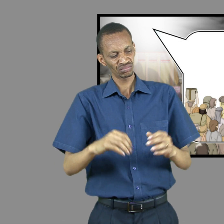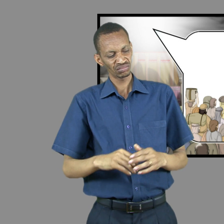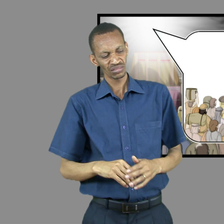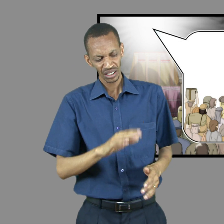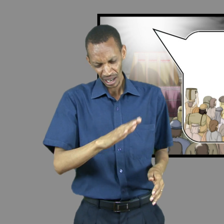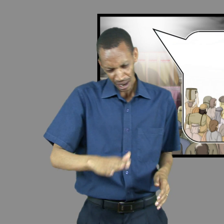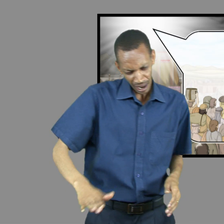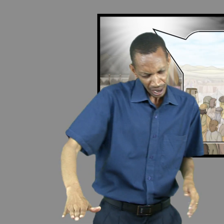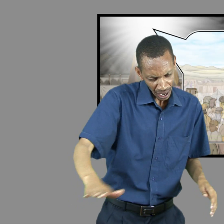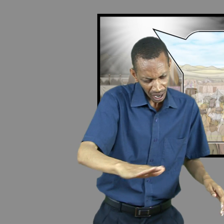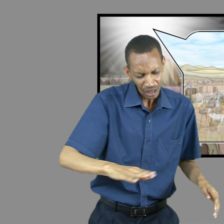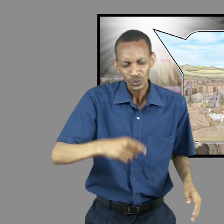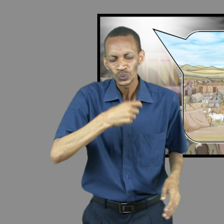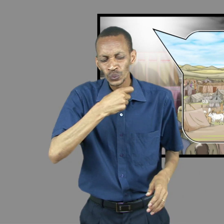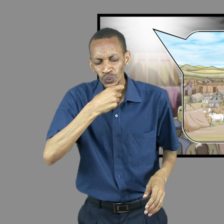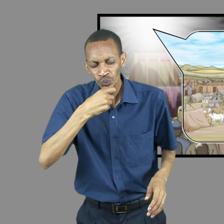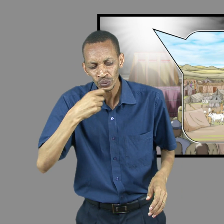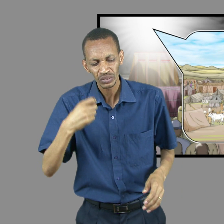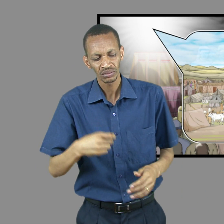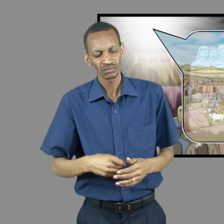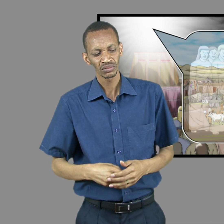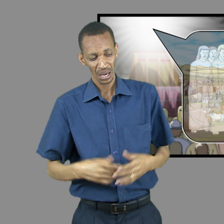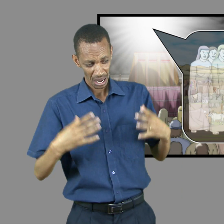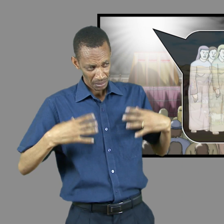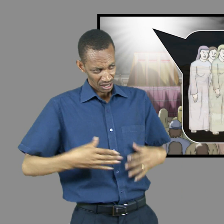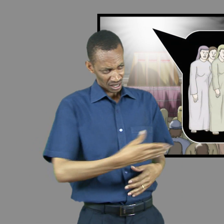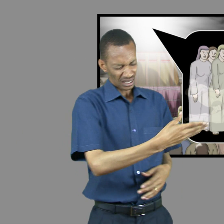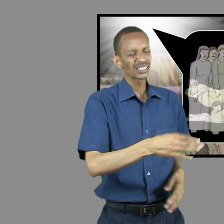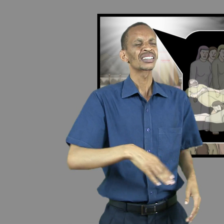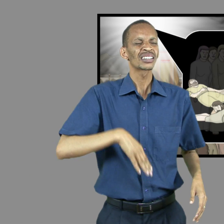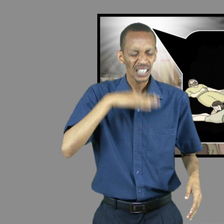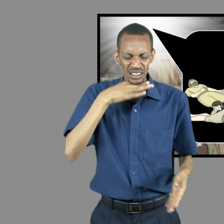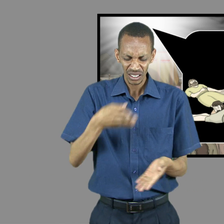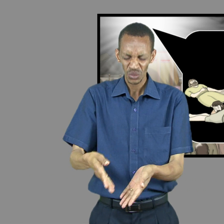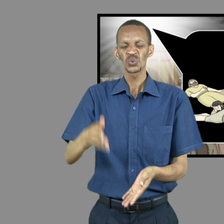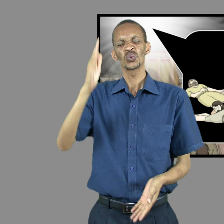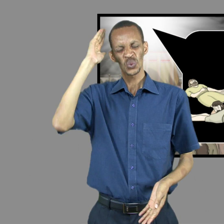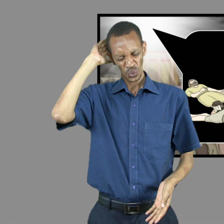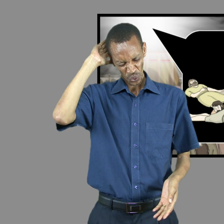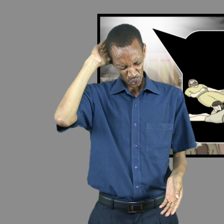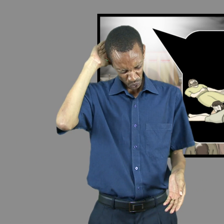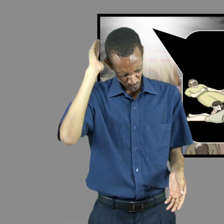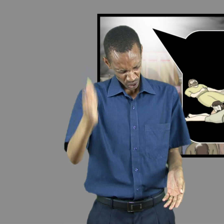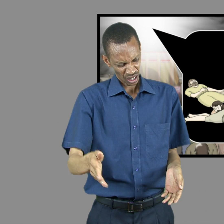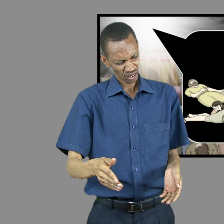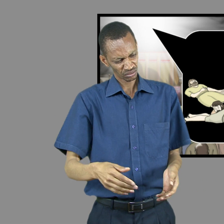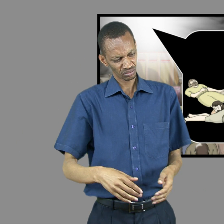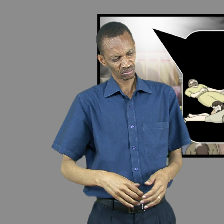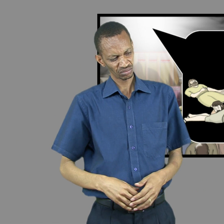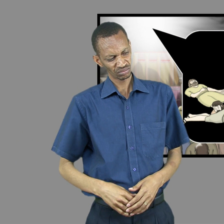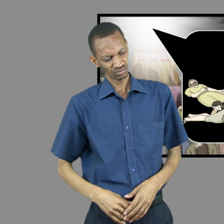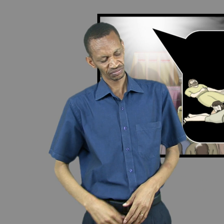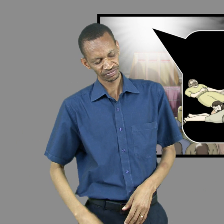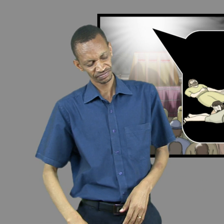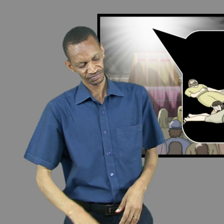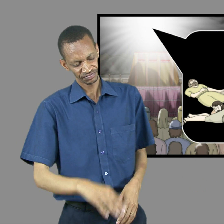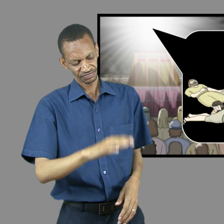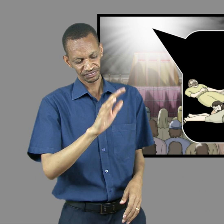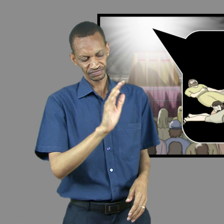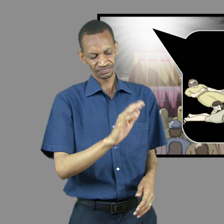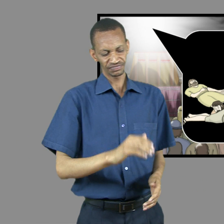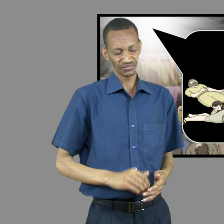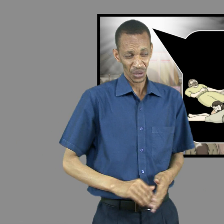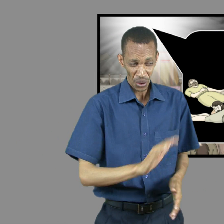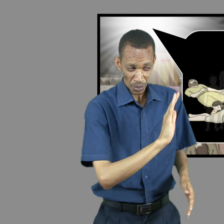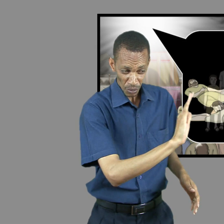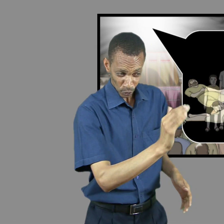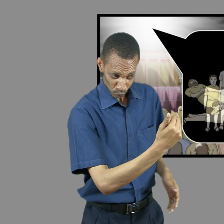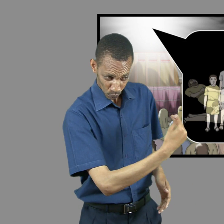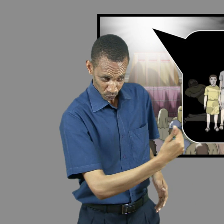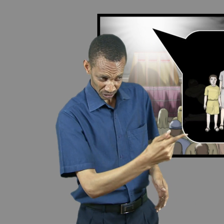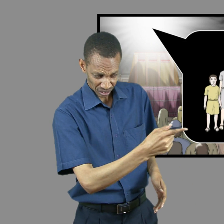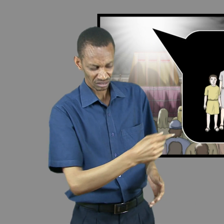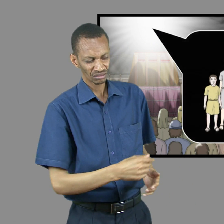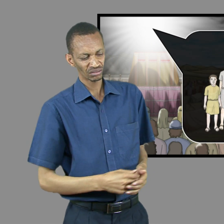As for you, however, your bodies will fall in this wilderness.